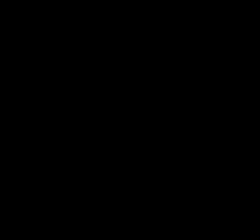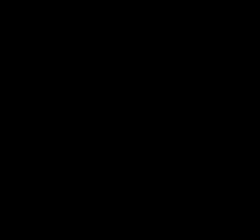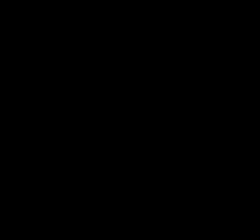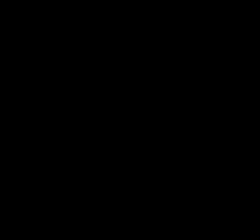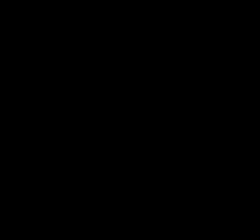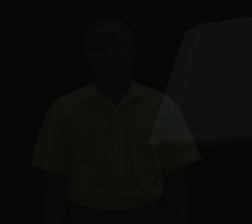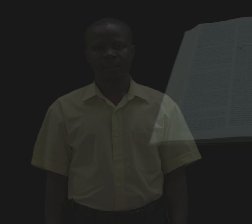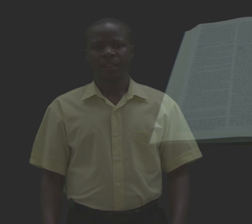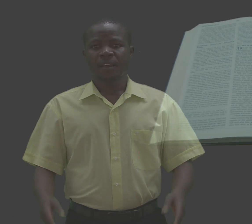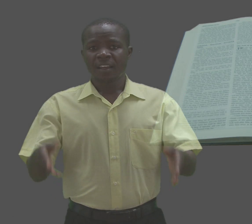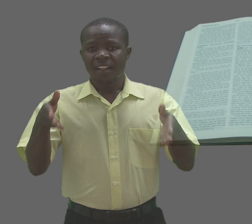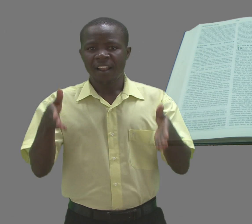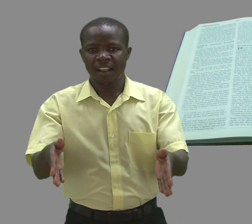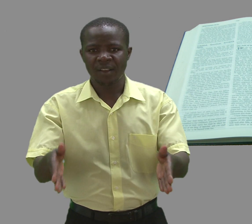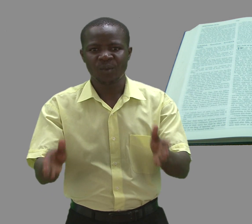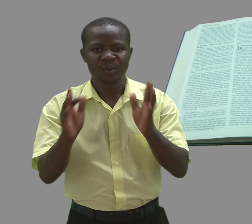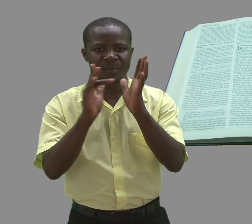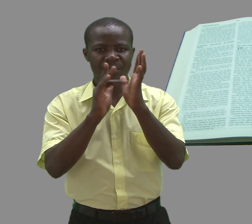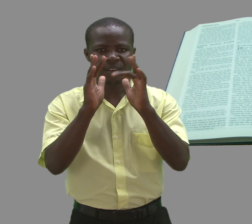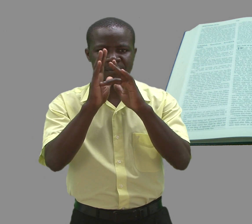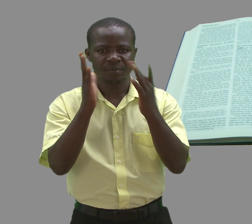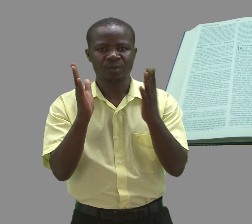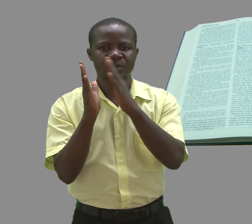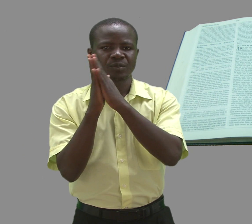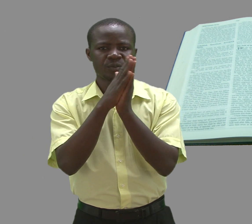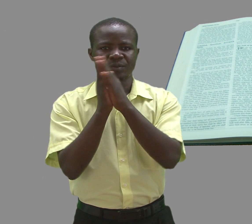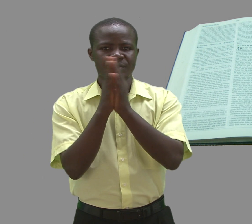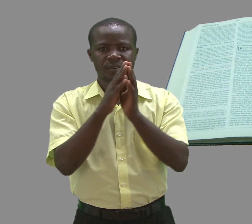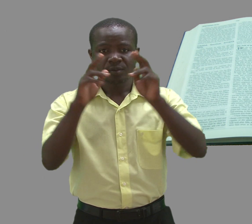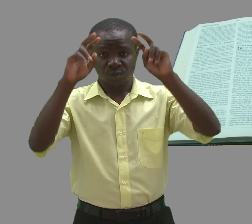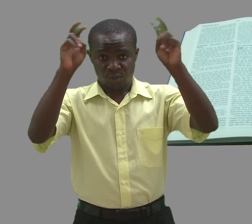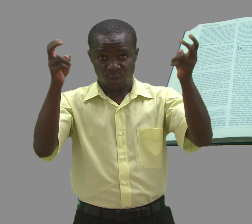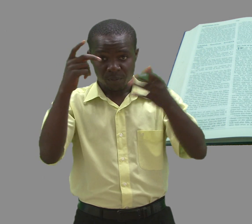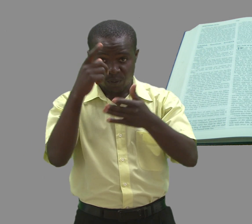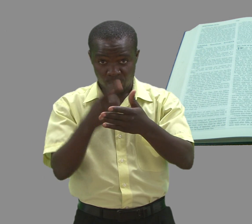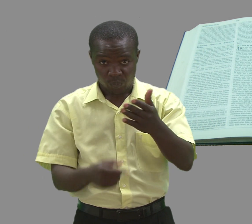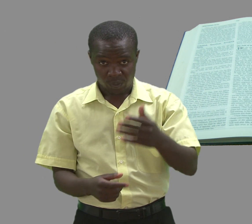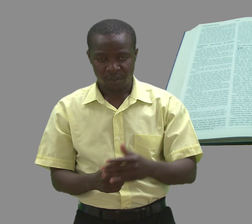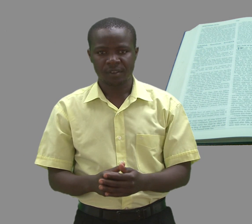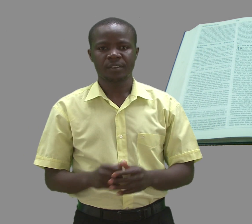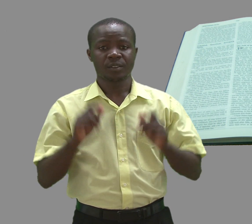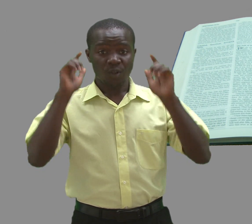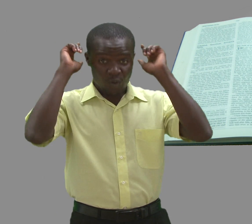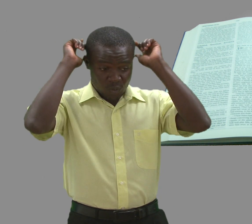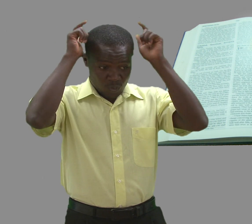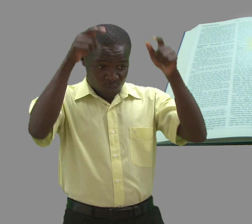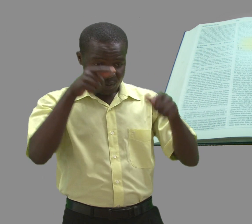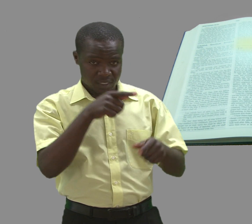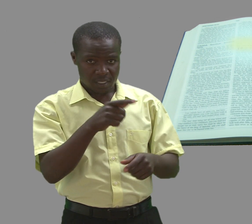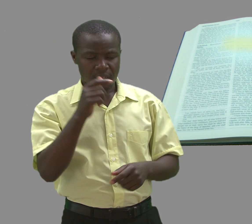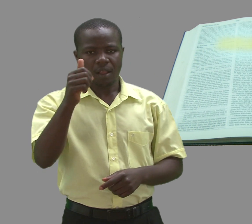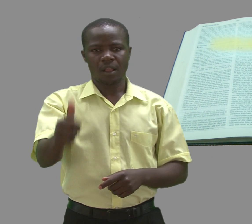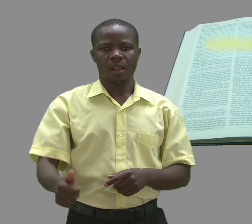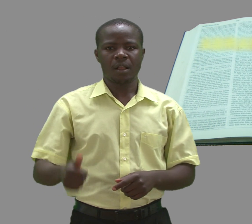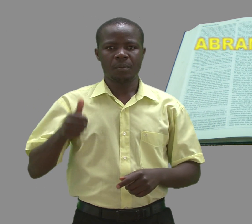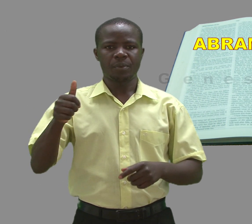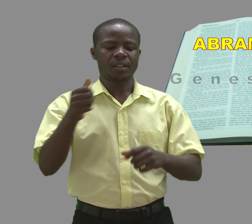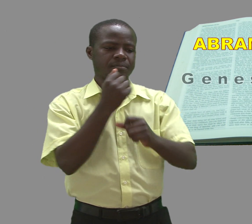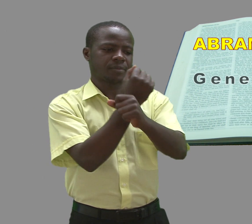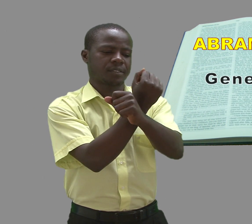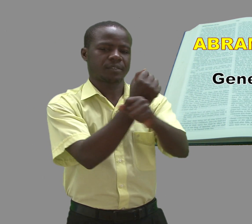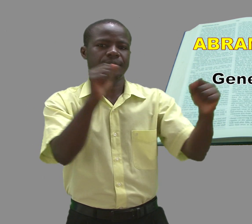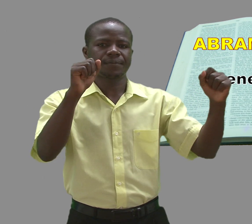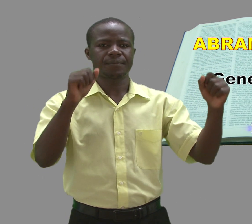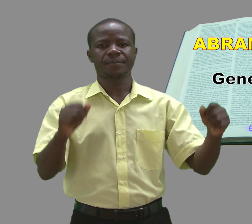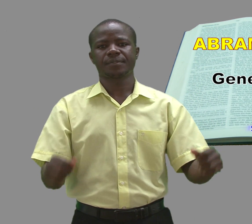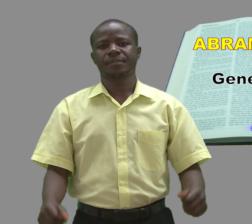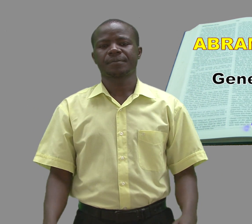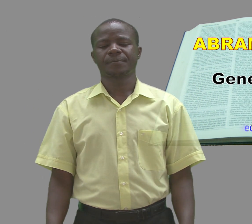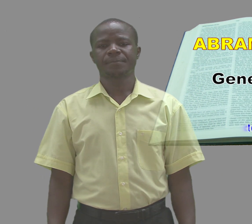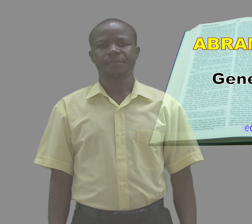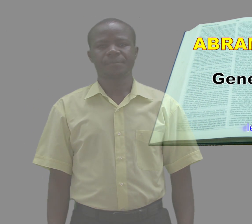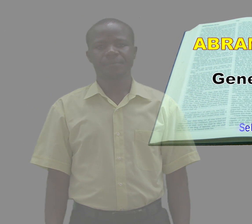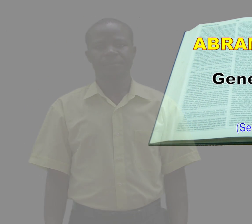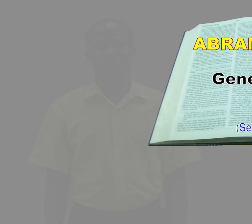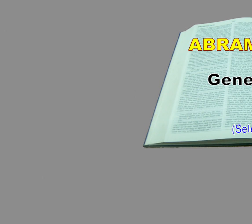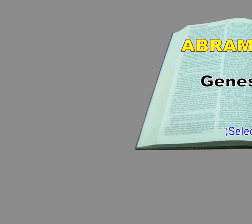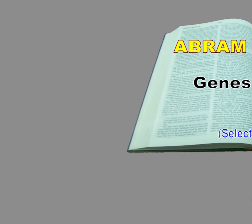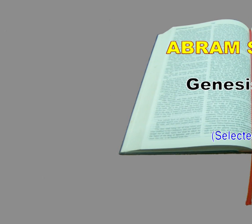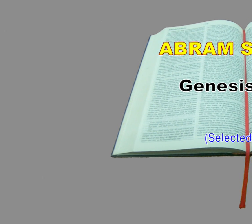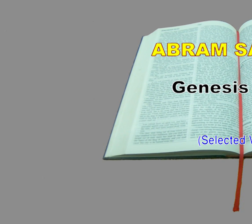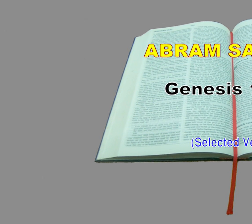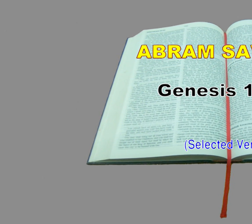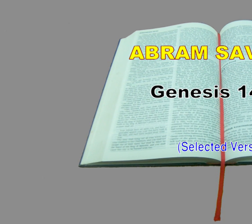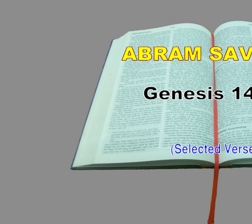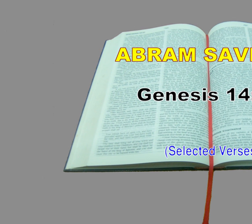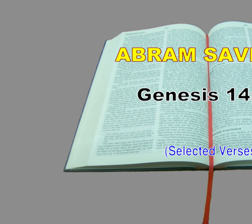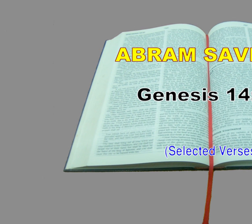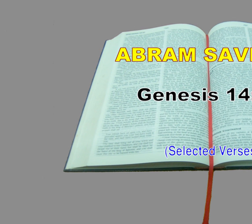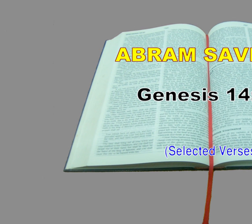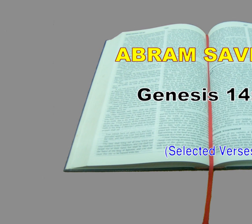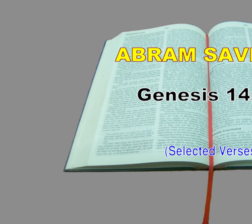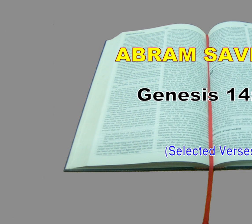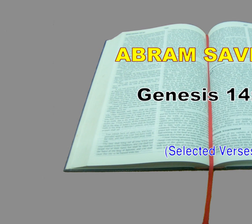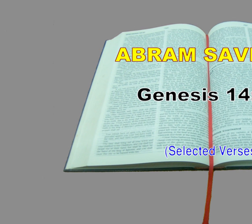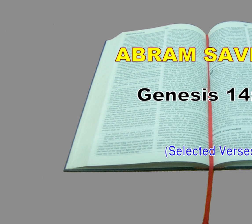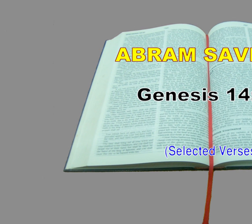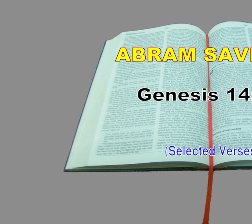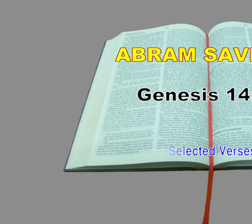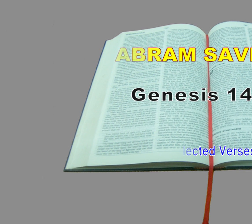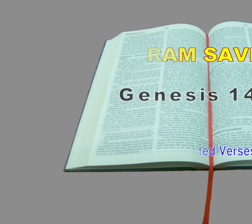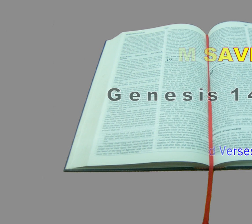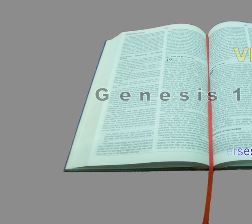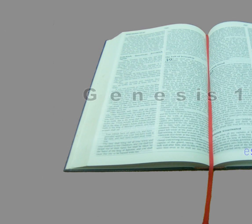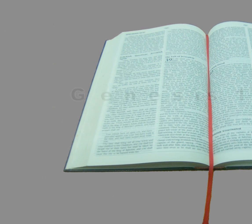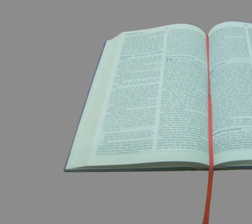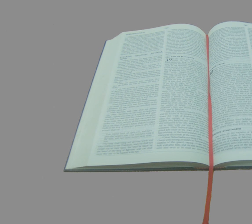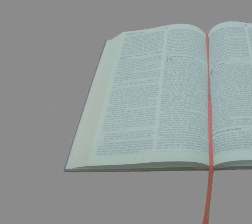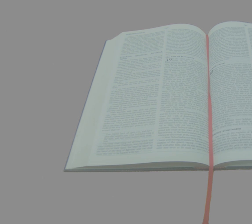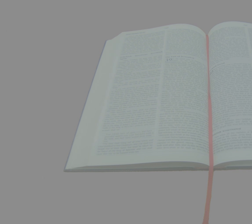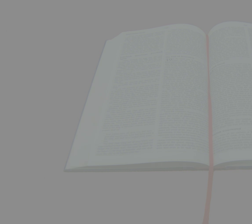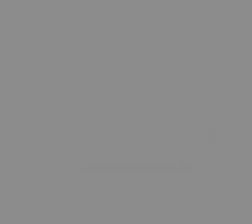Abram save Lot